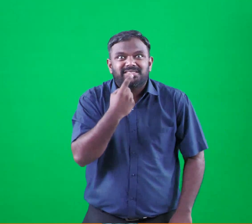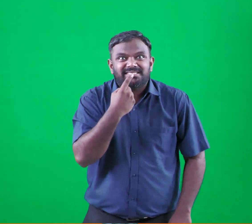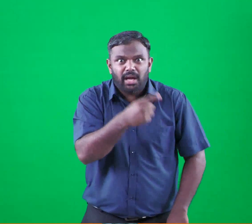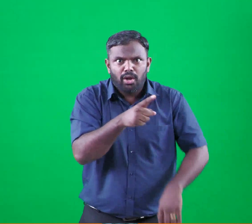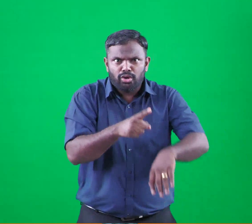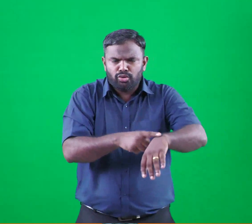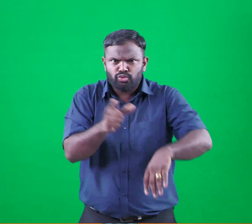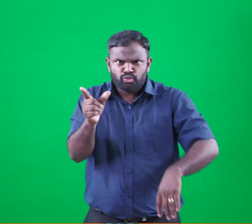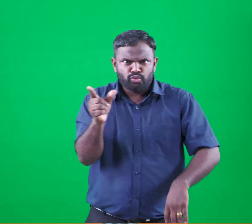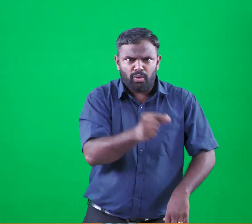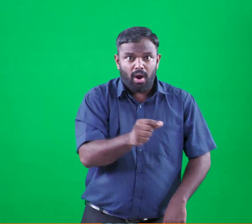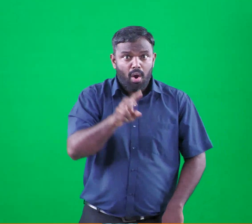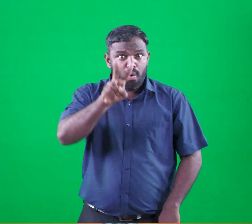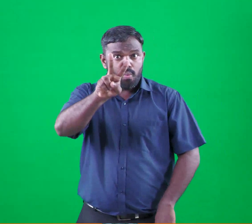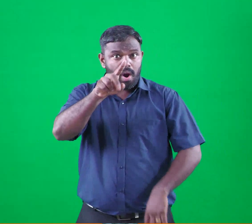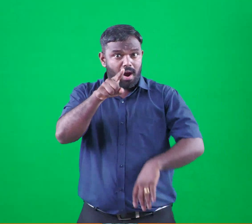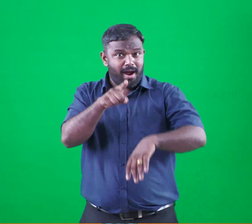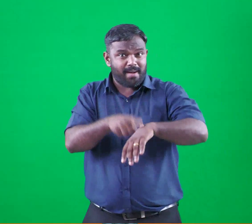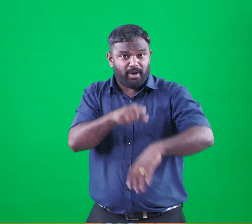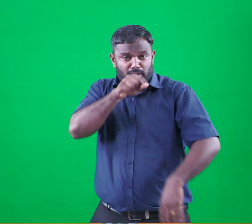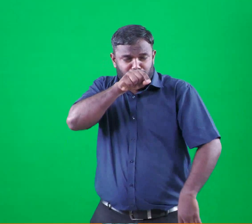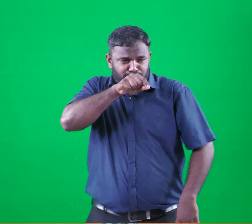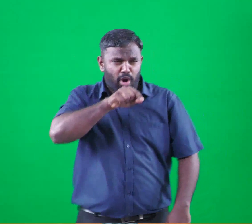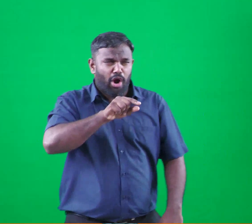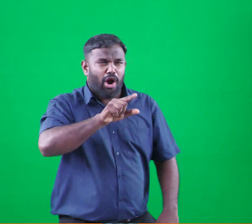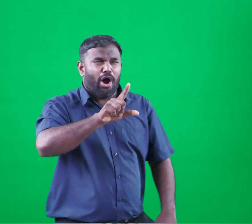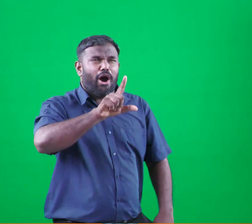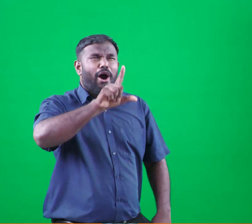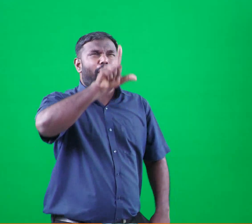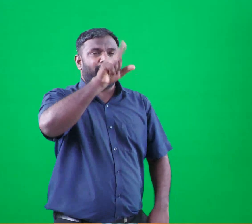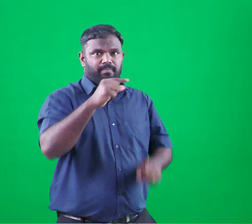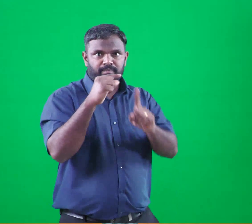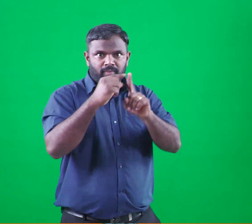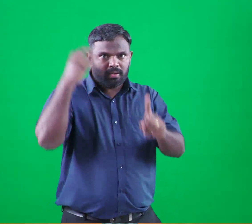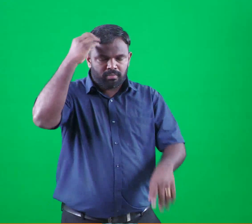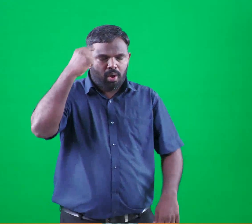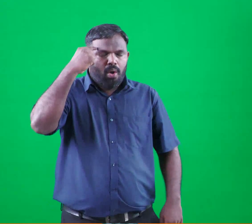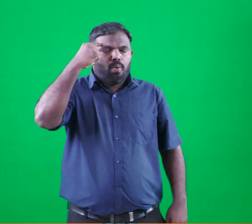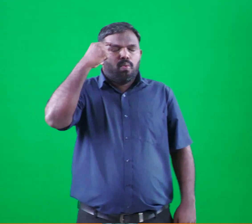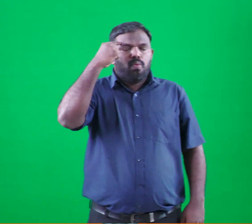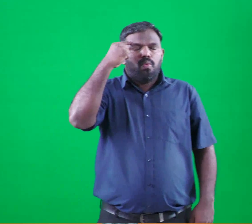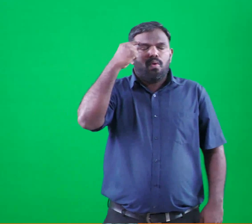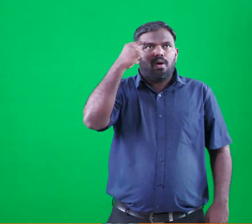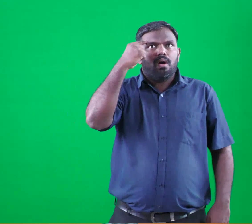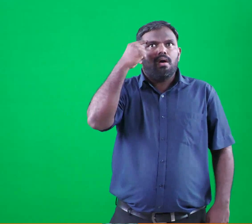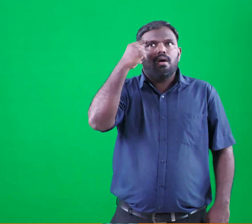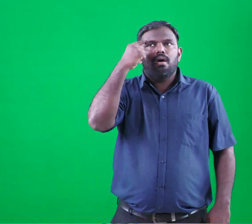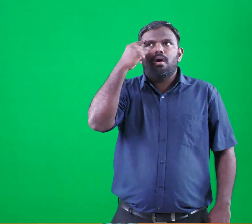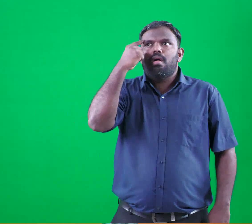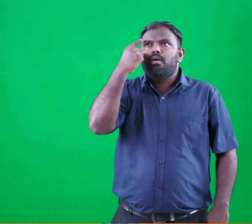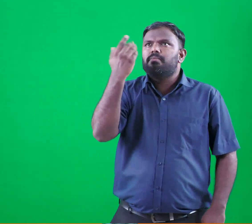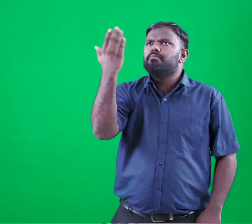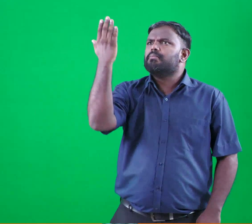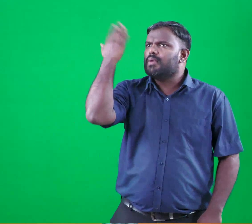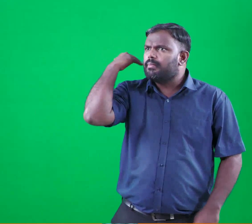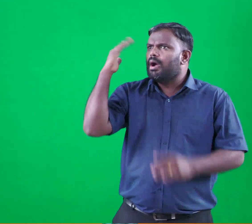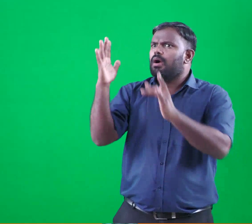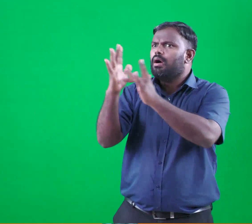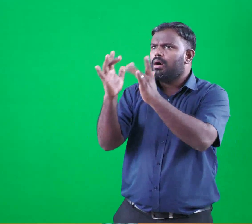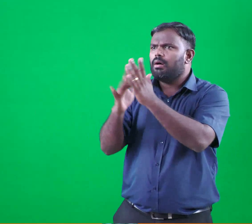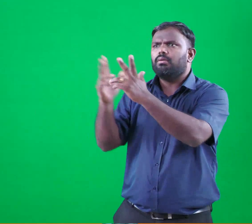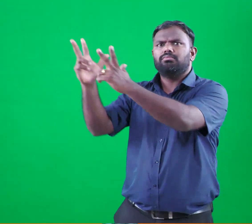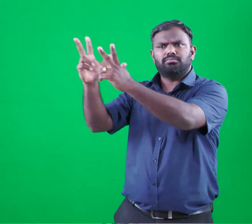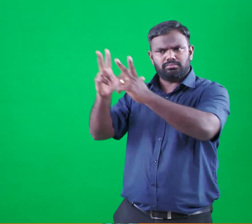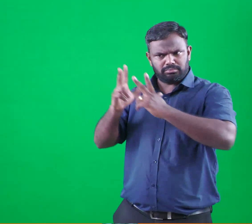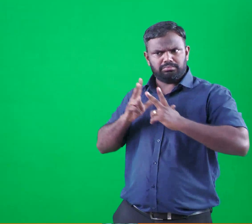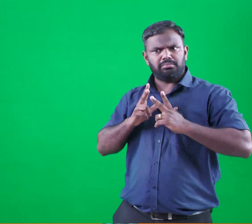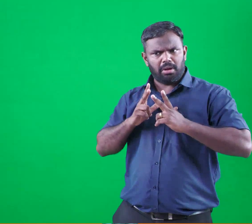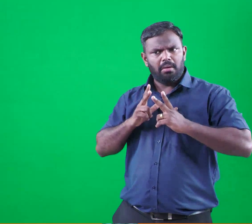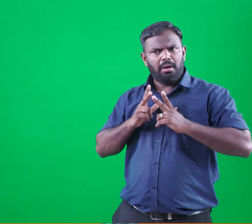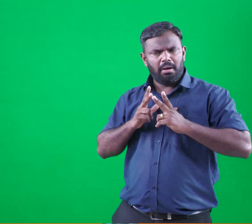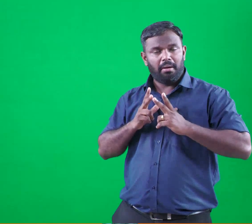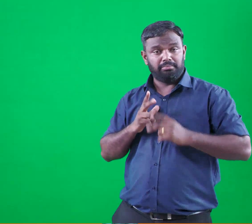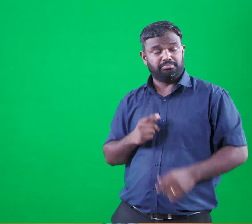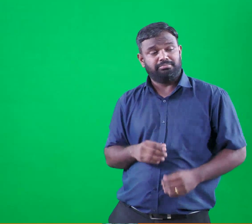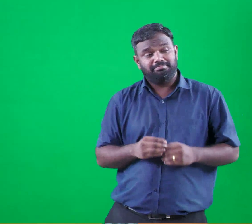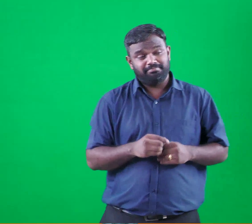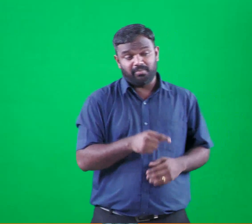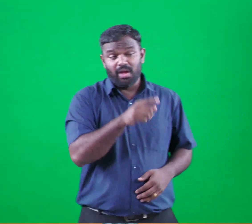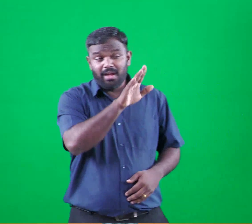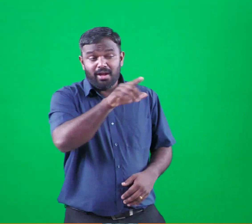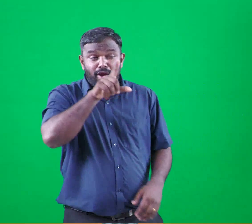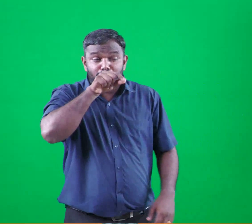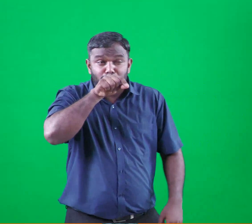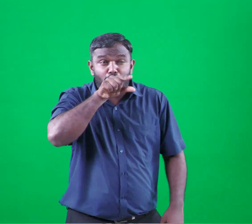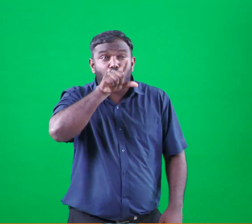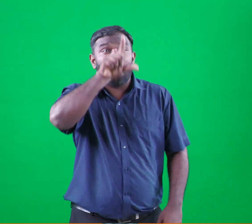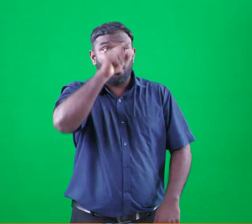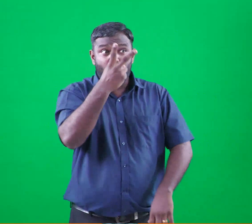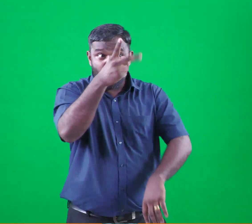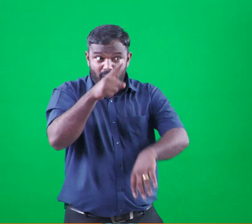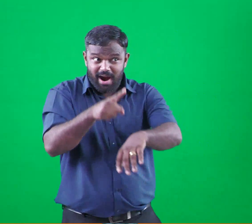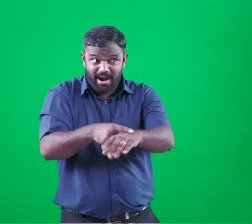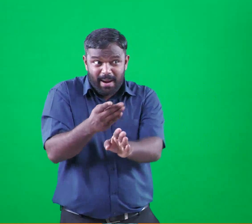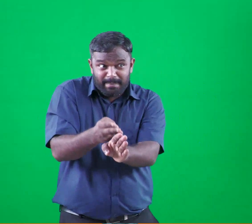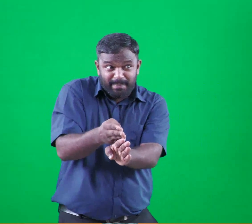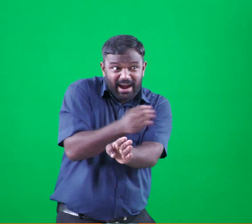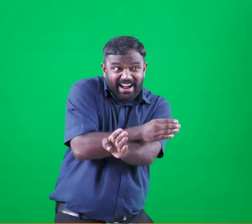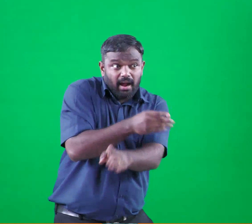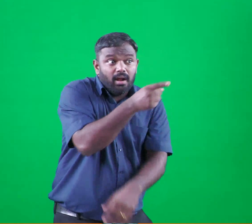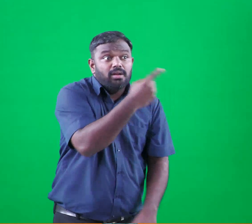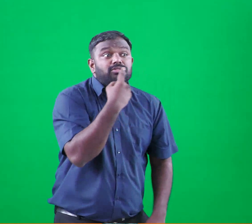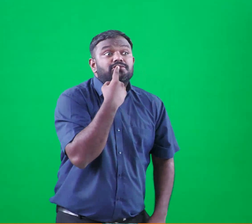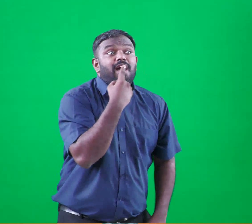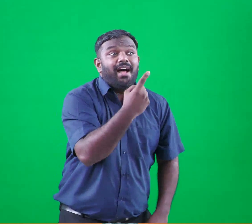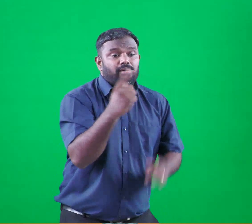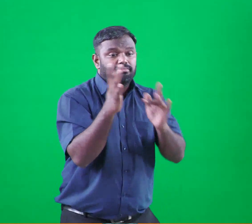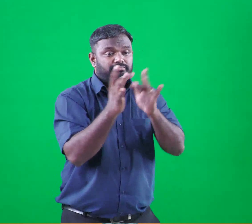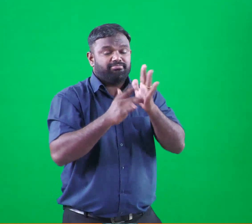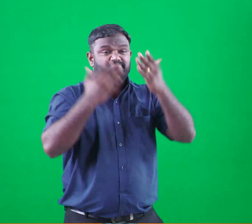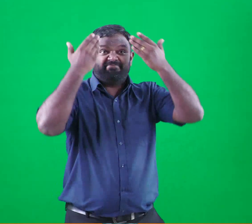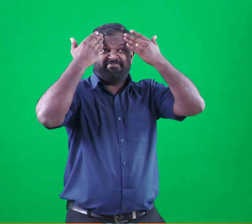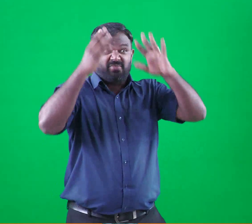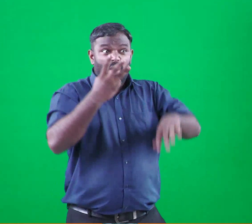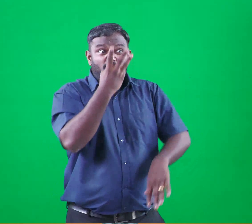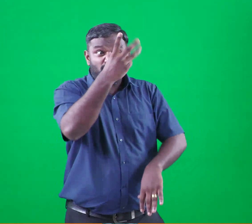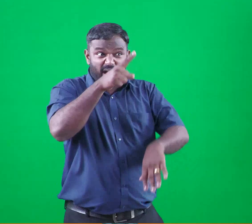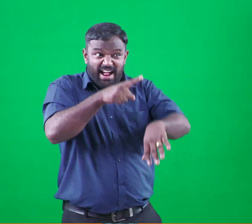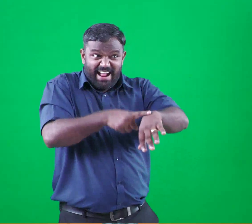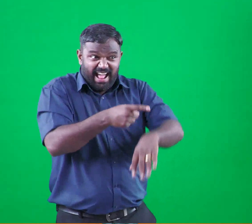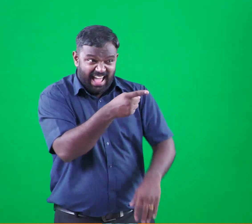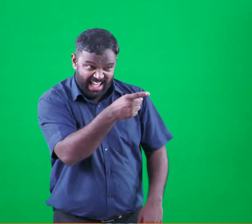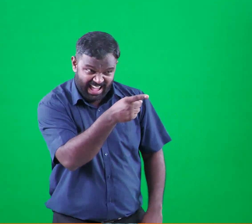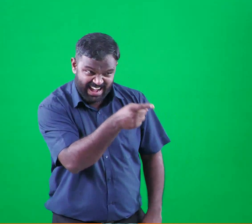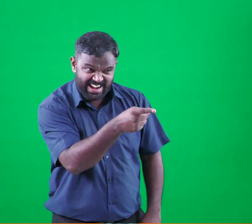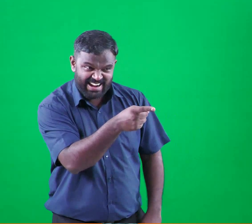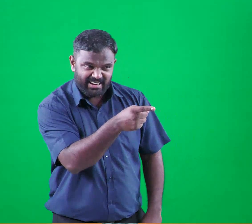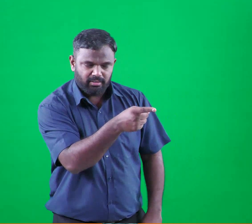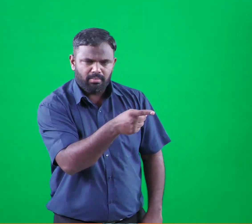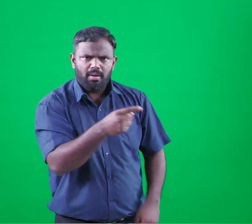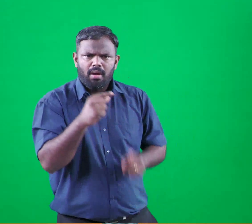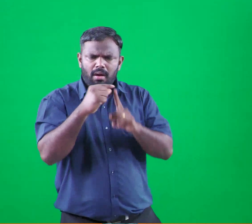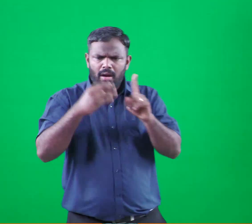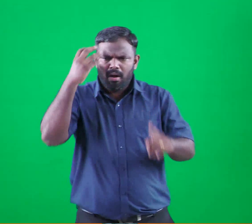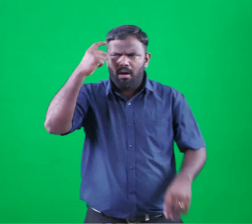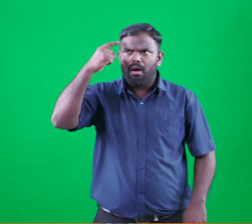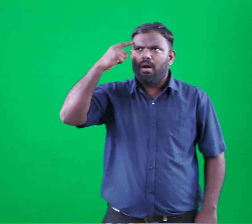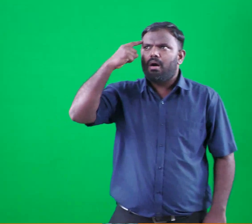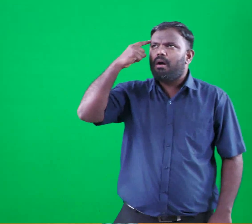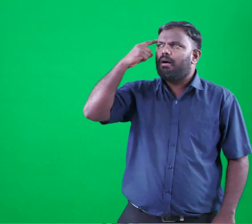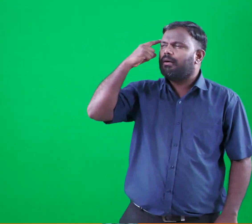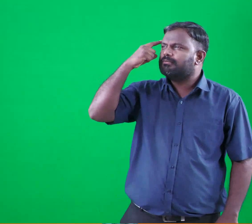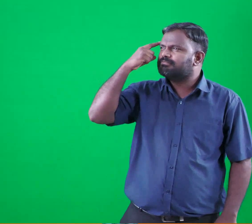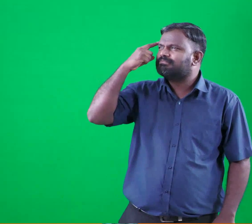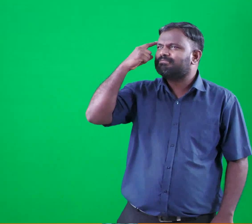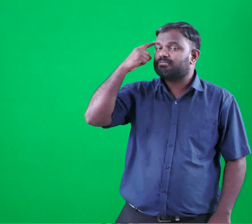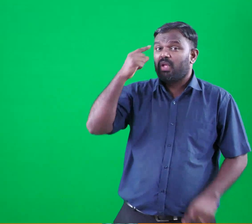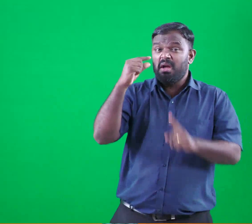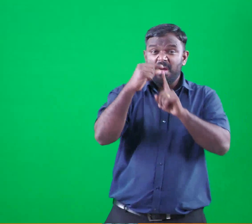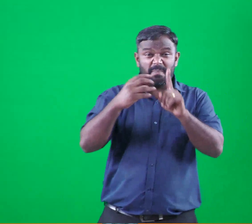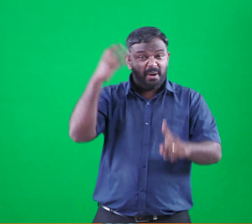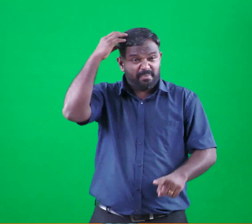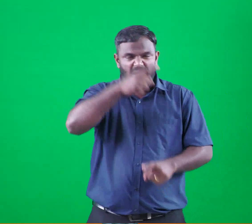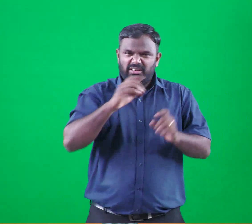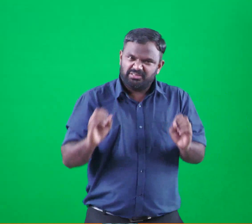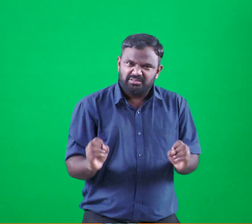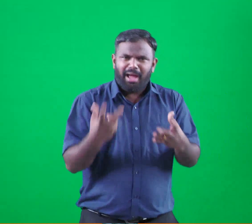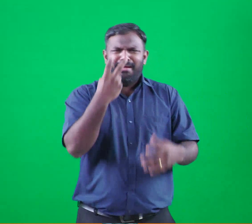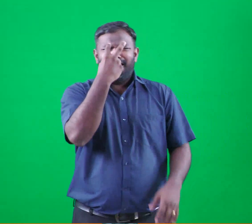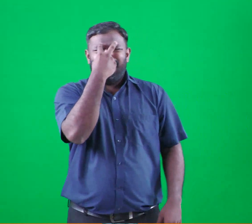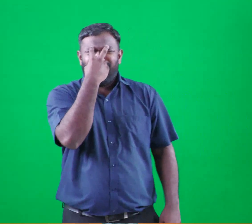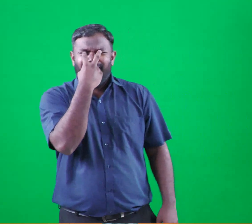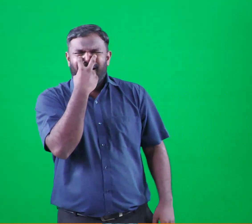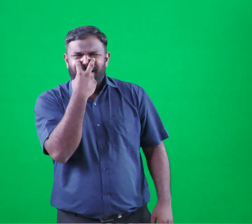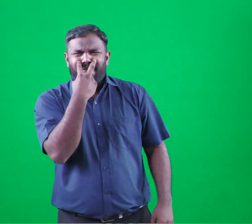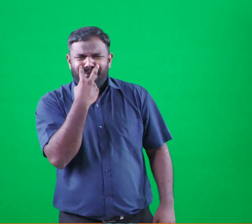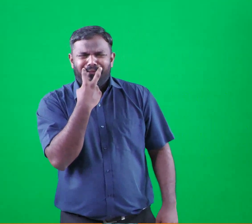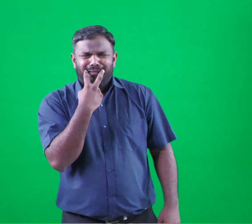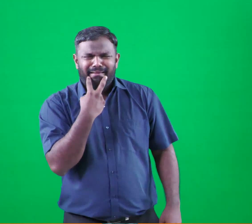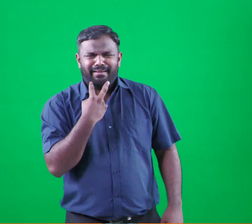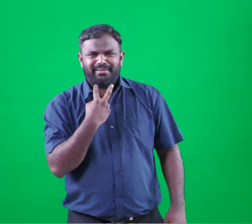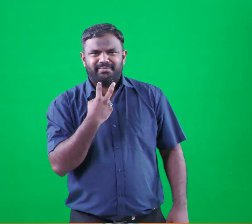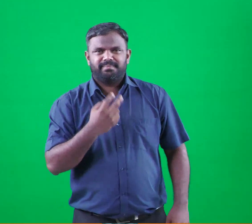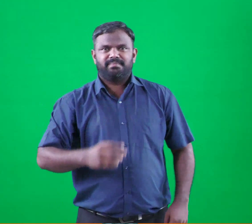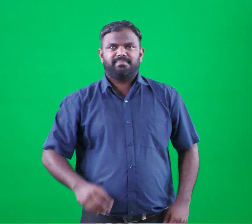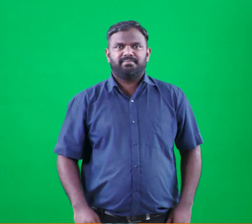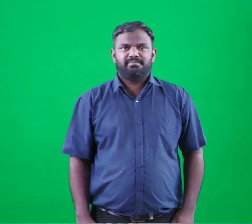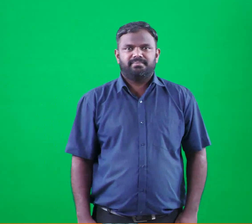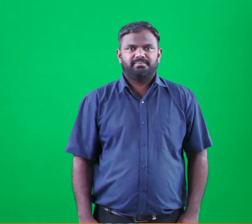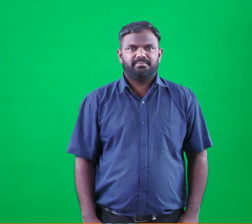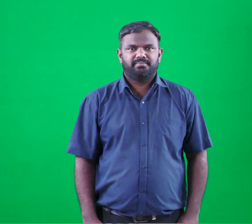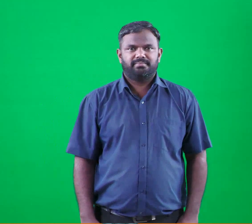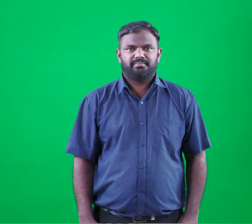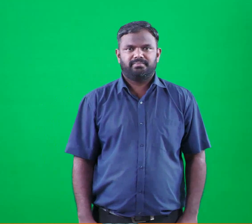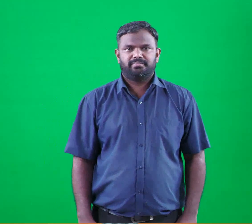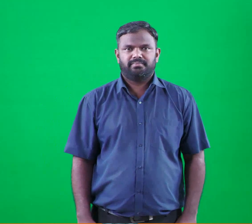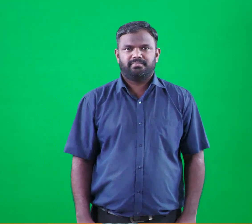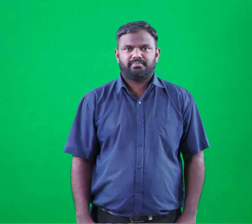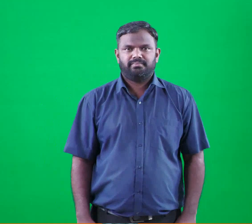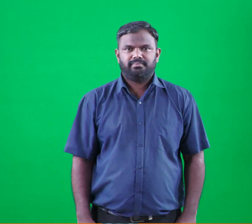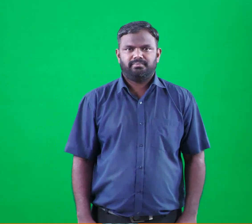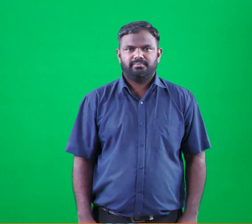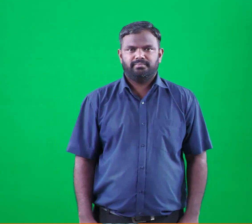Then Peter remembered the word that Jesus had spoken to him: "Before the rooster crows twice, you will deny Me three times."